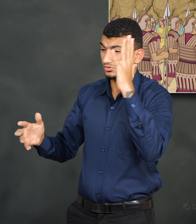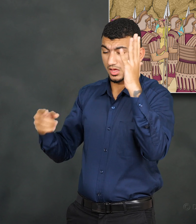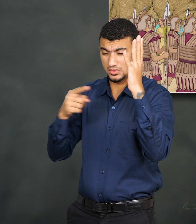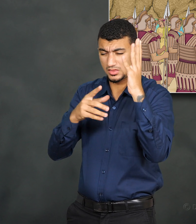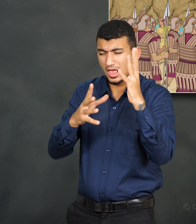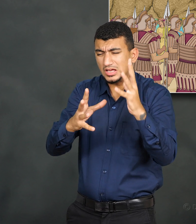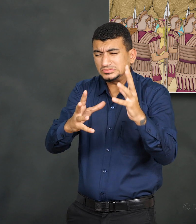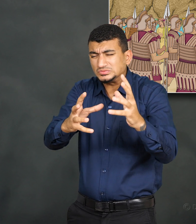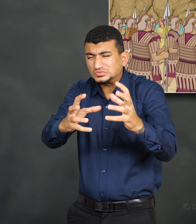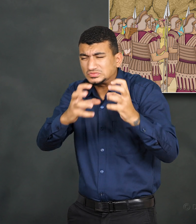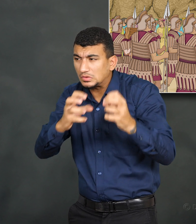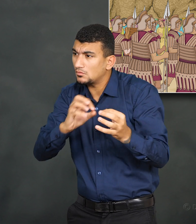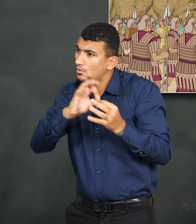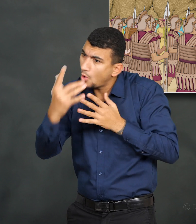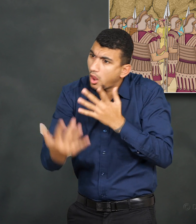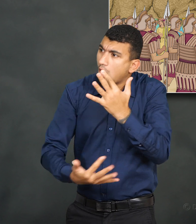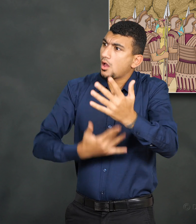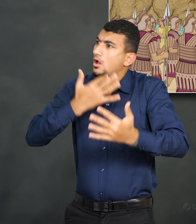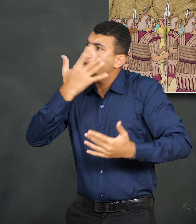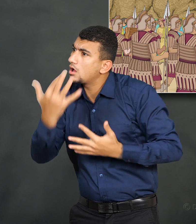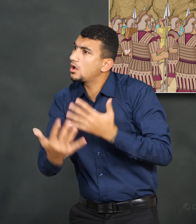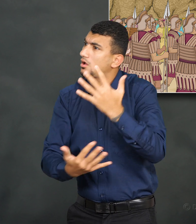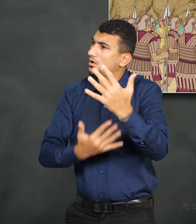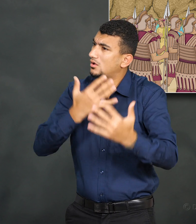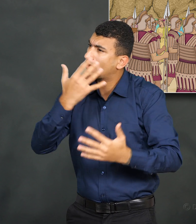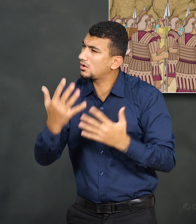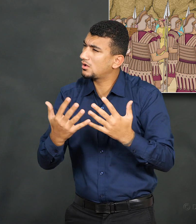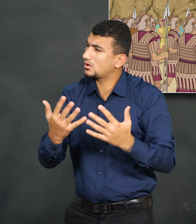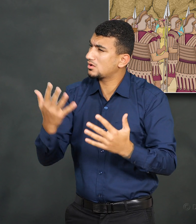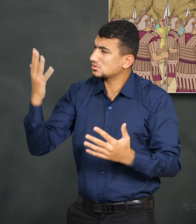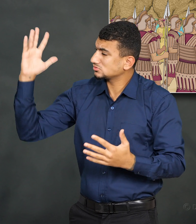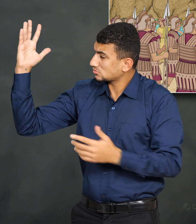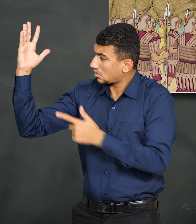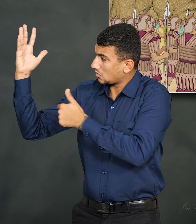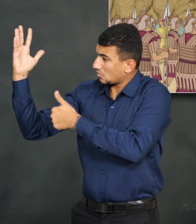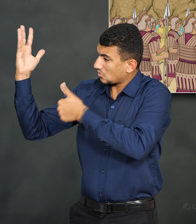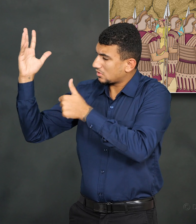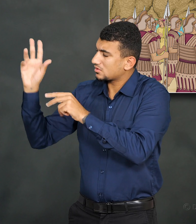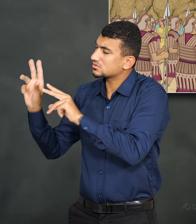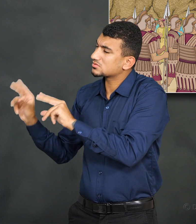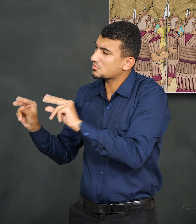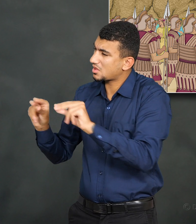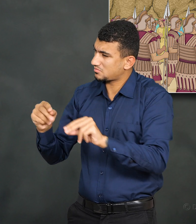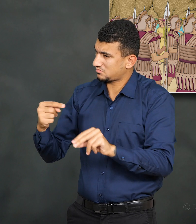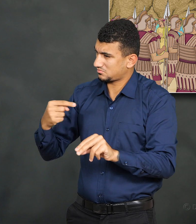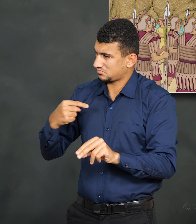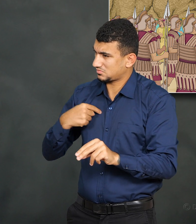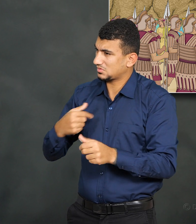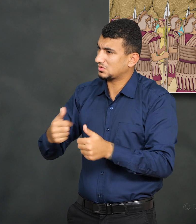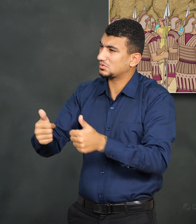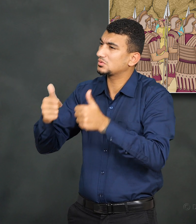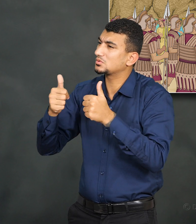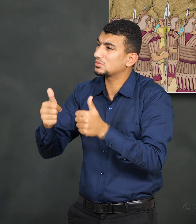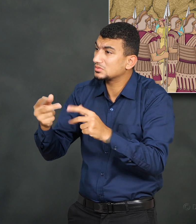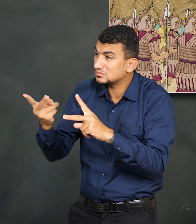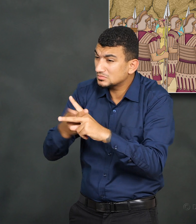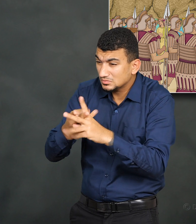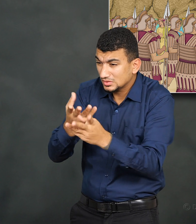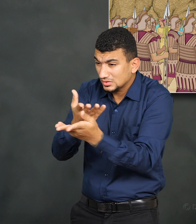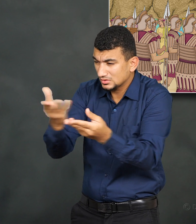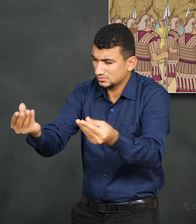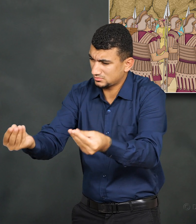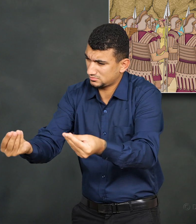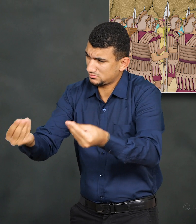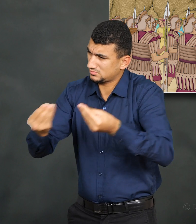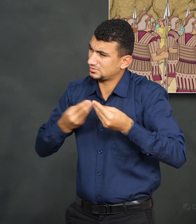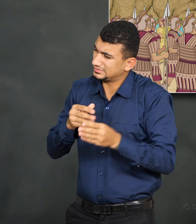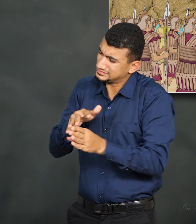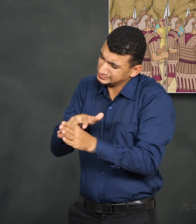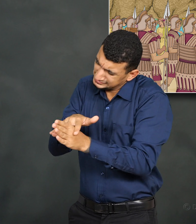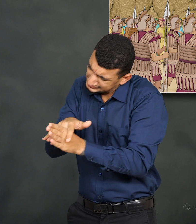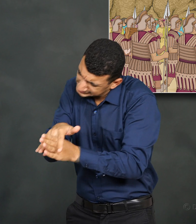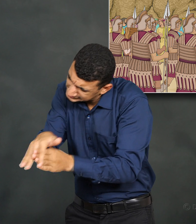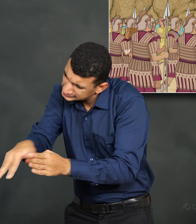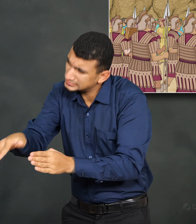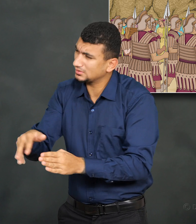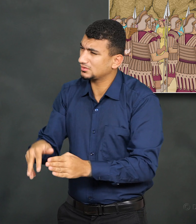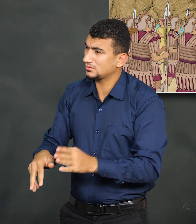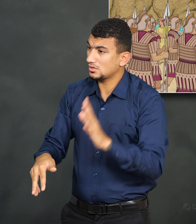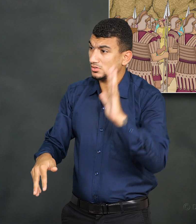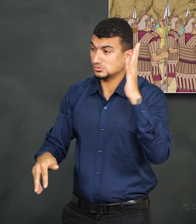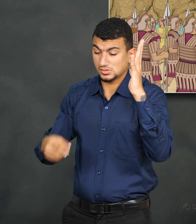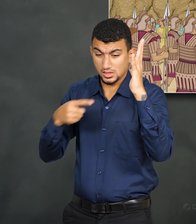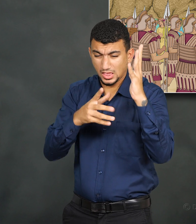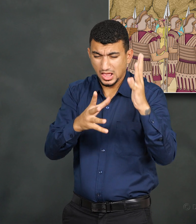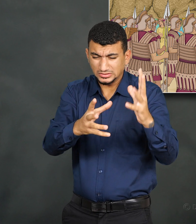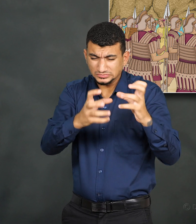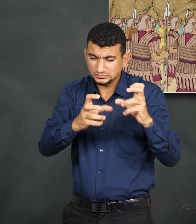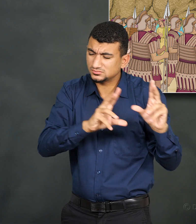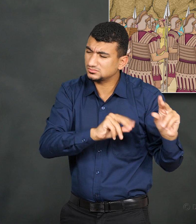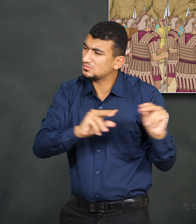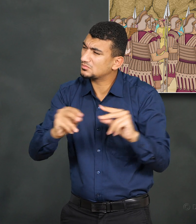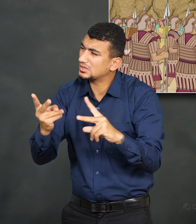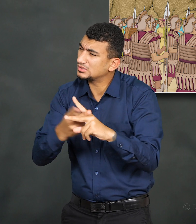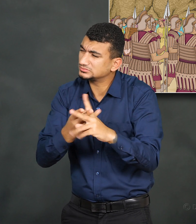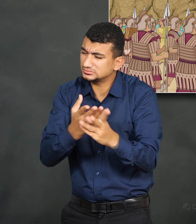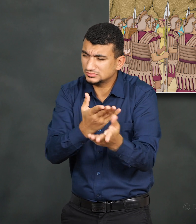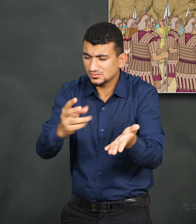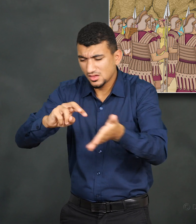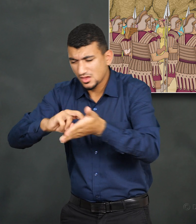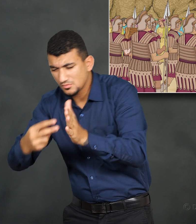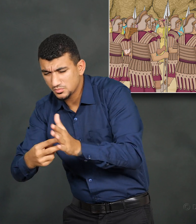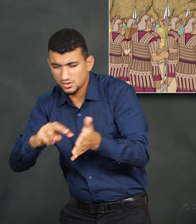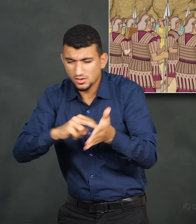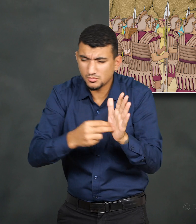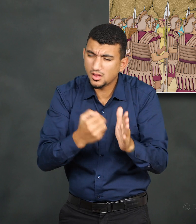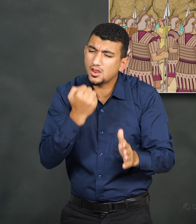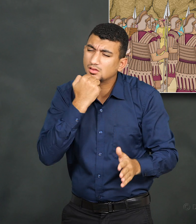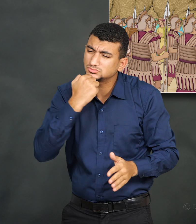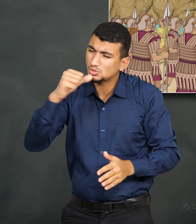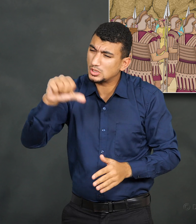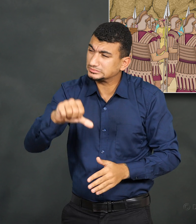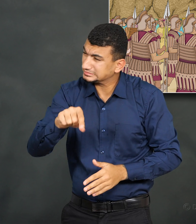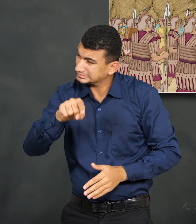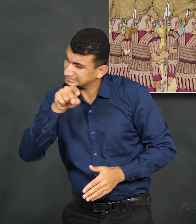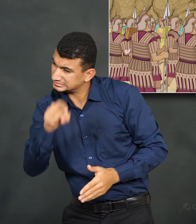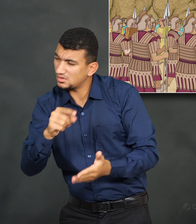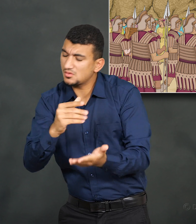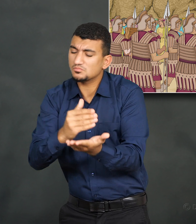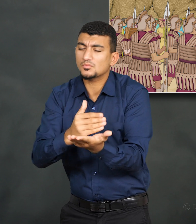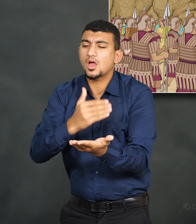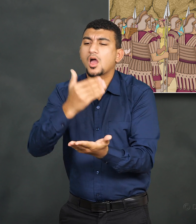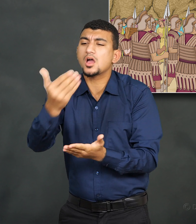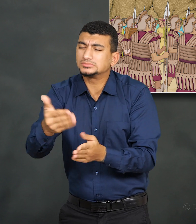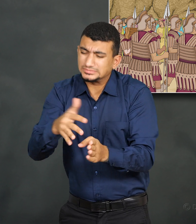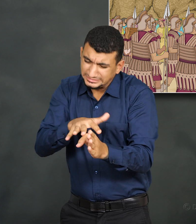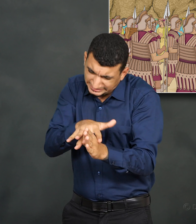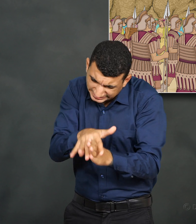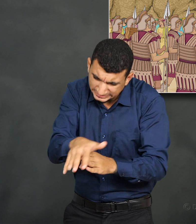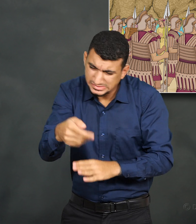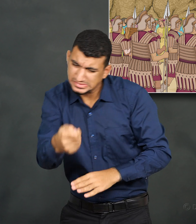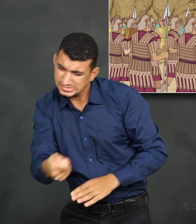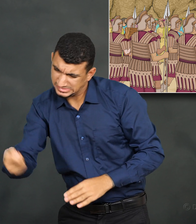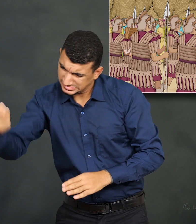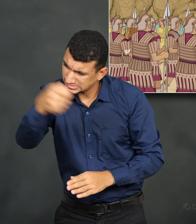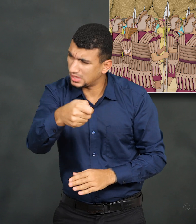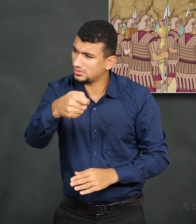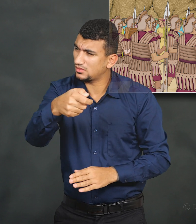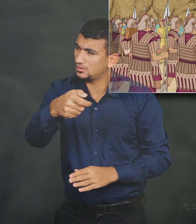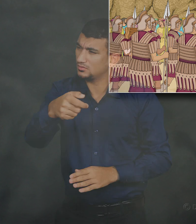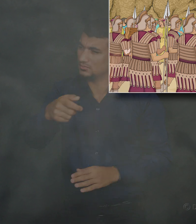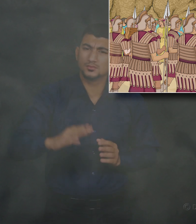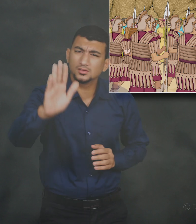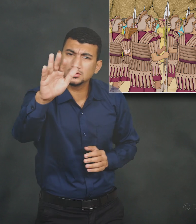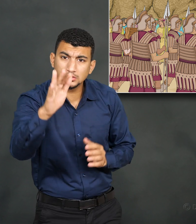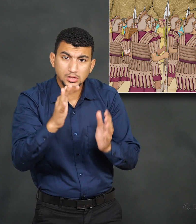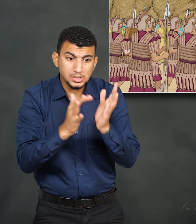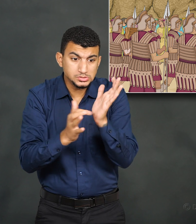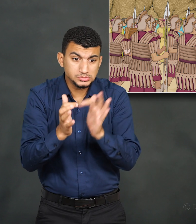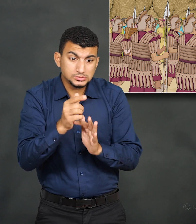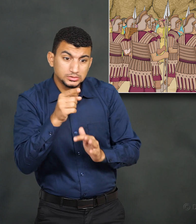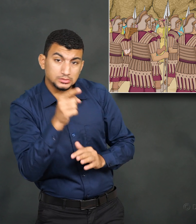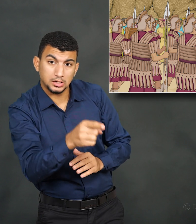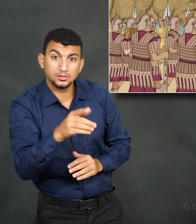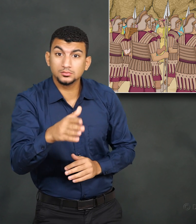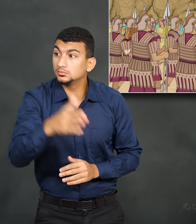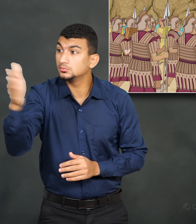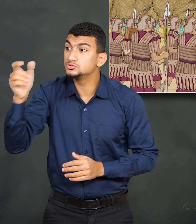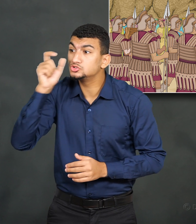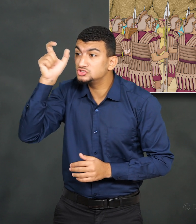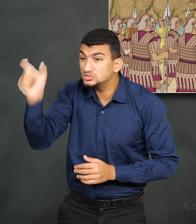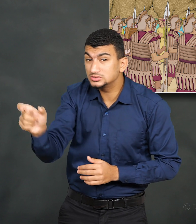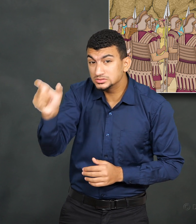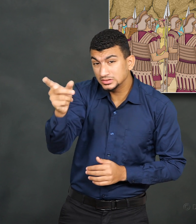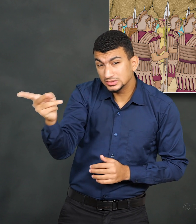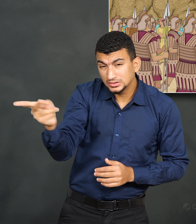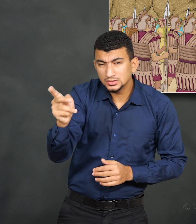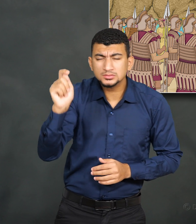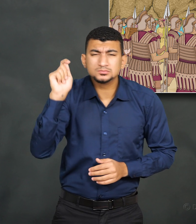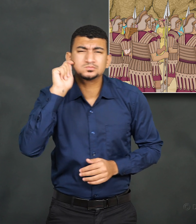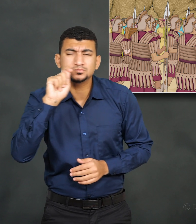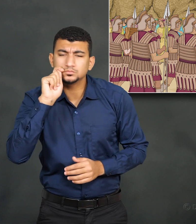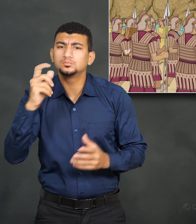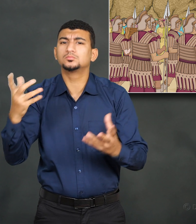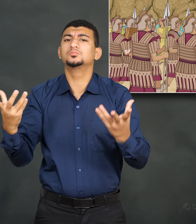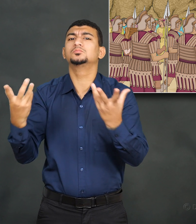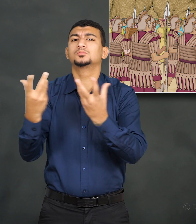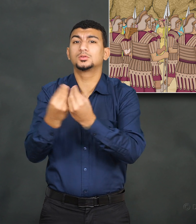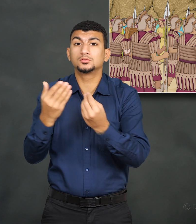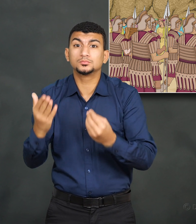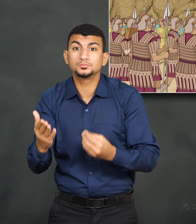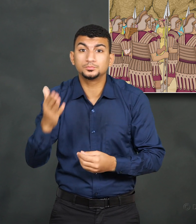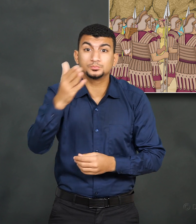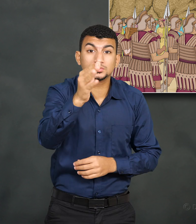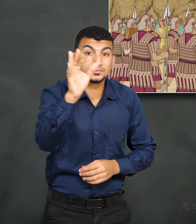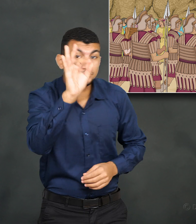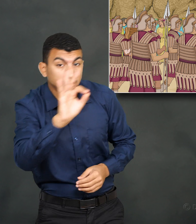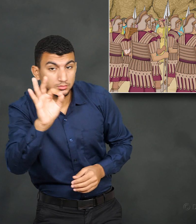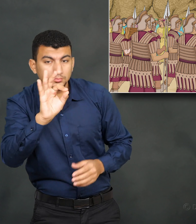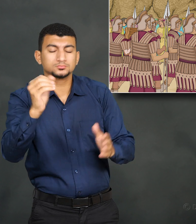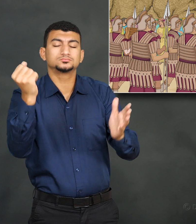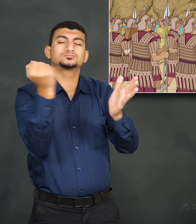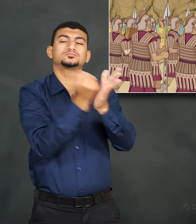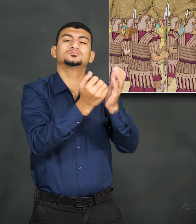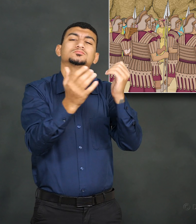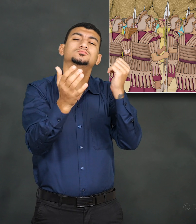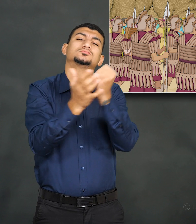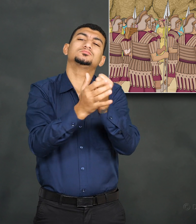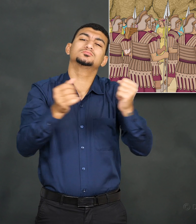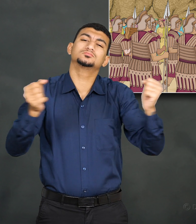and to the hills, “Cover us!”’ For if men do these things while the tree is green, what will happen when it is dry?”